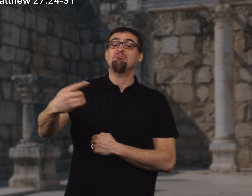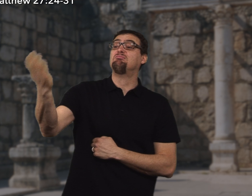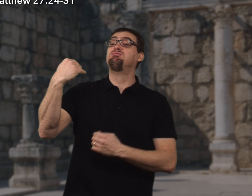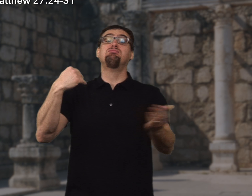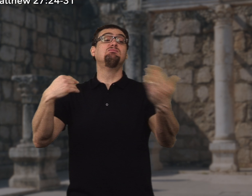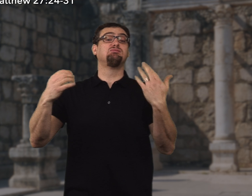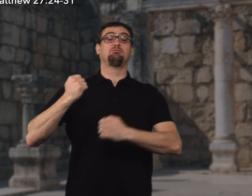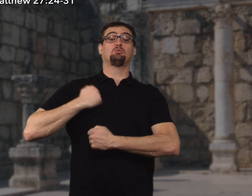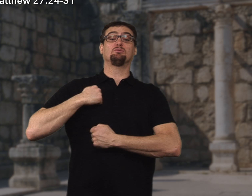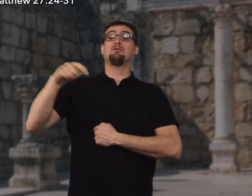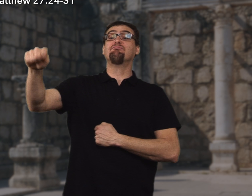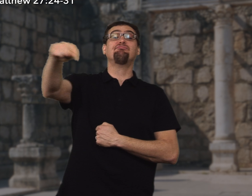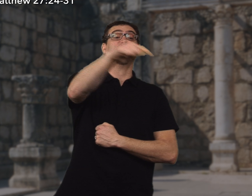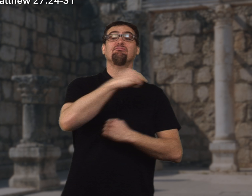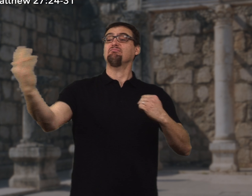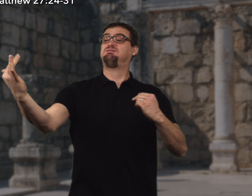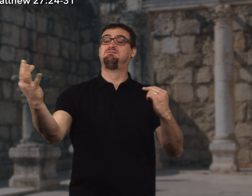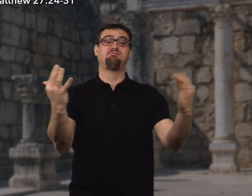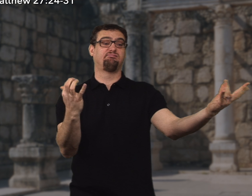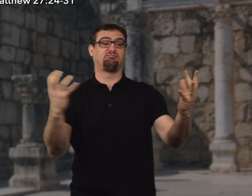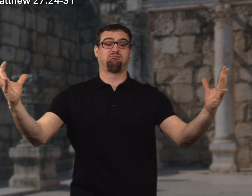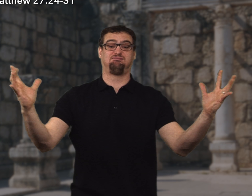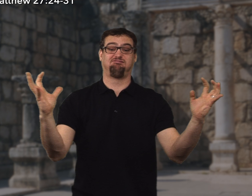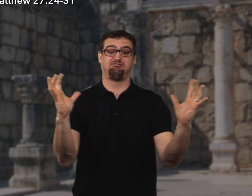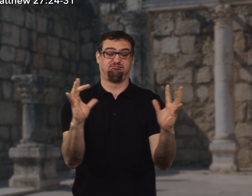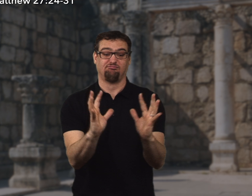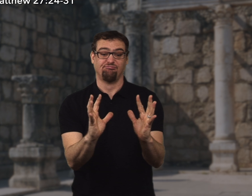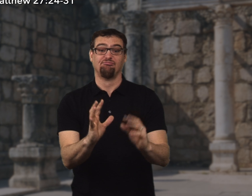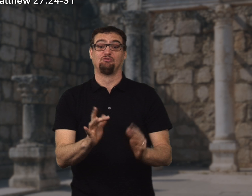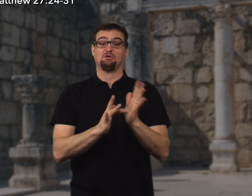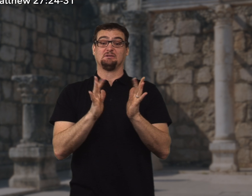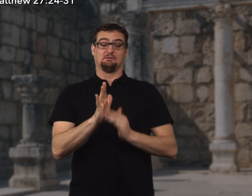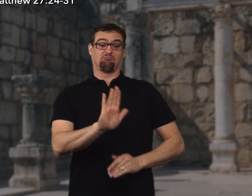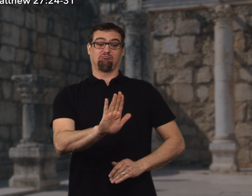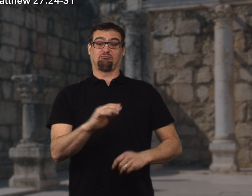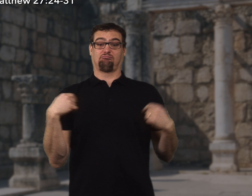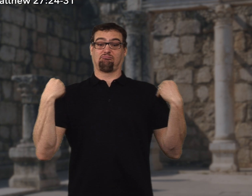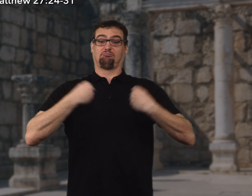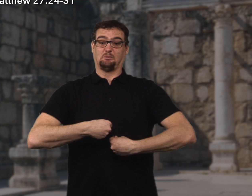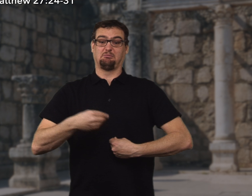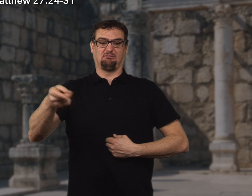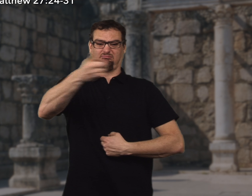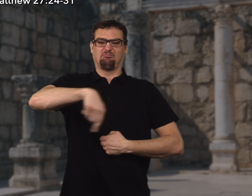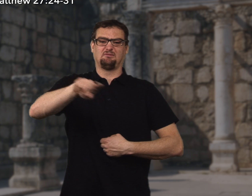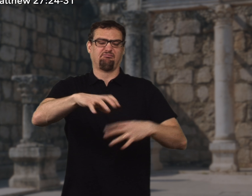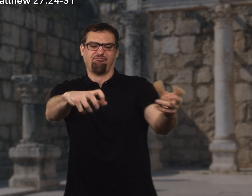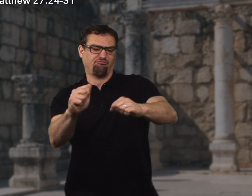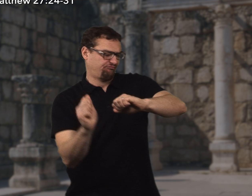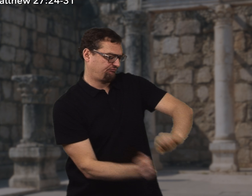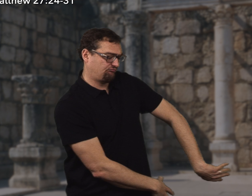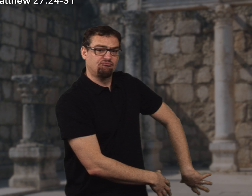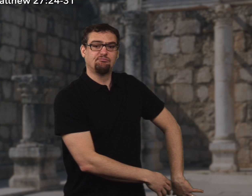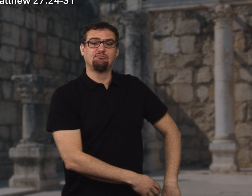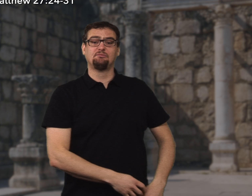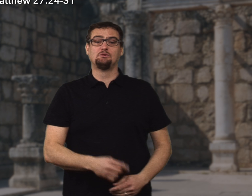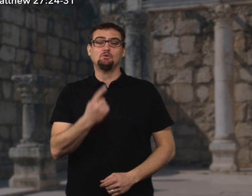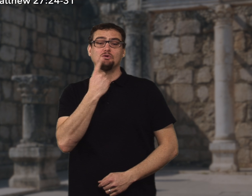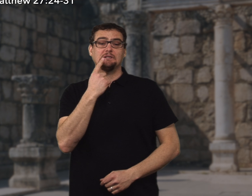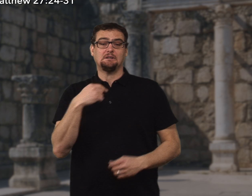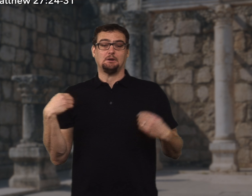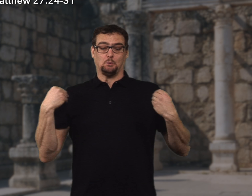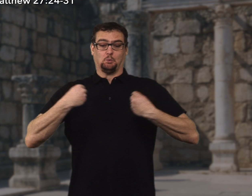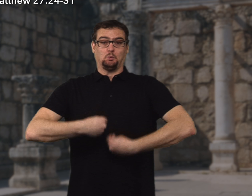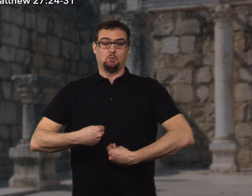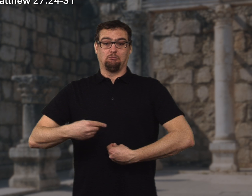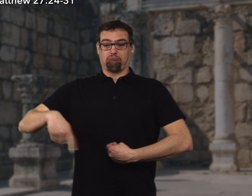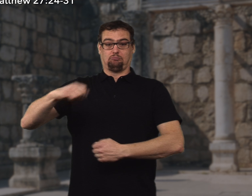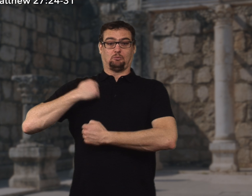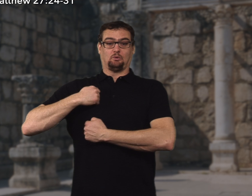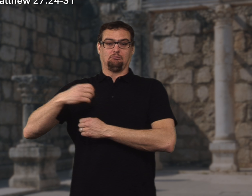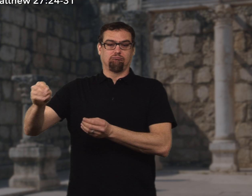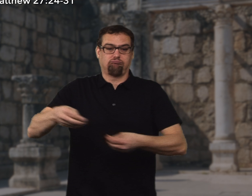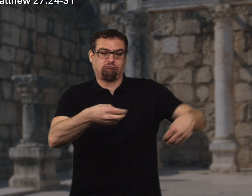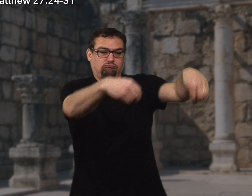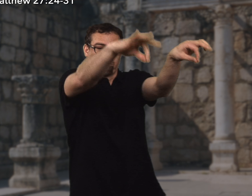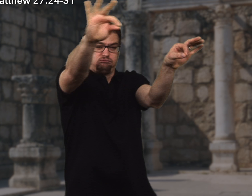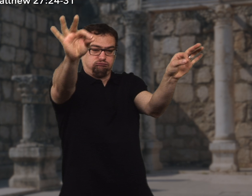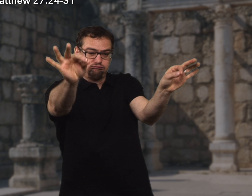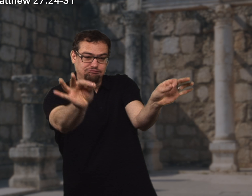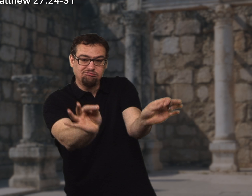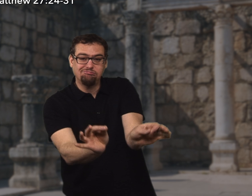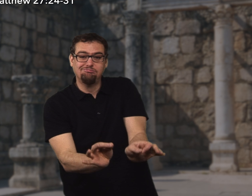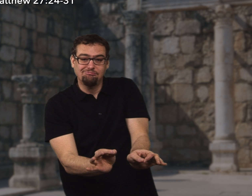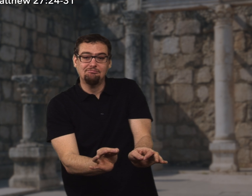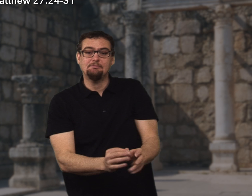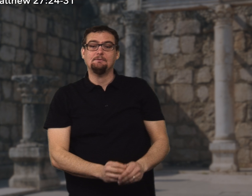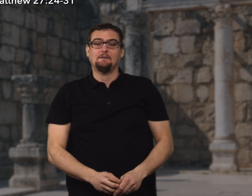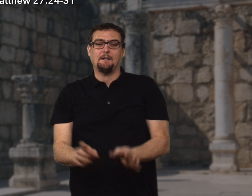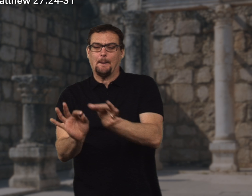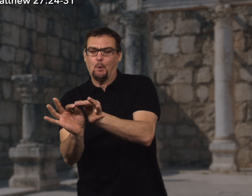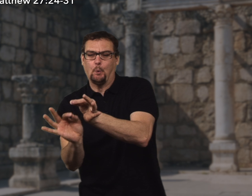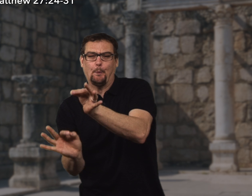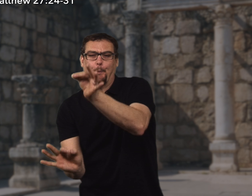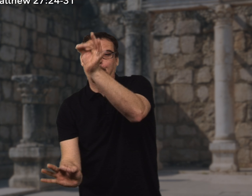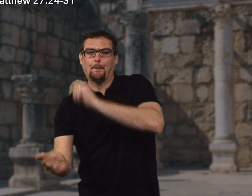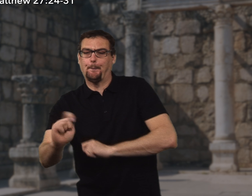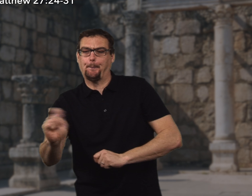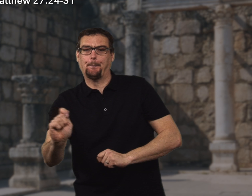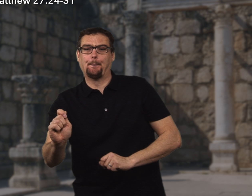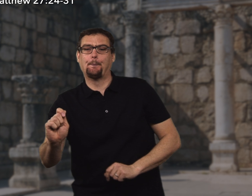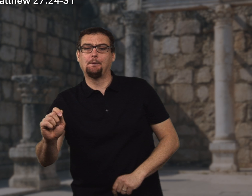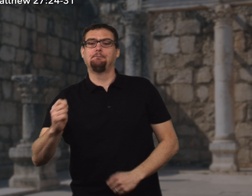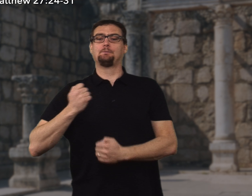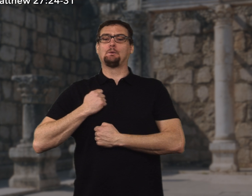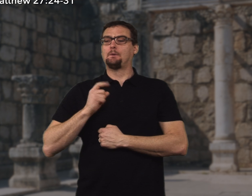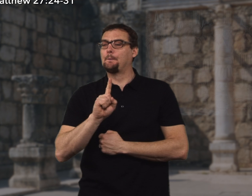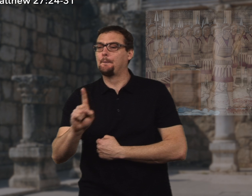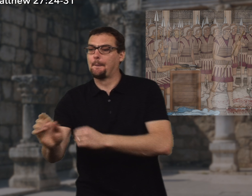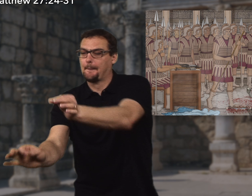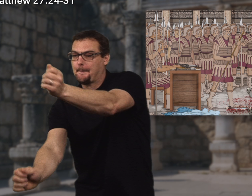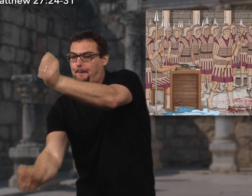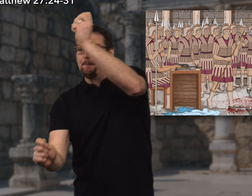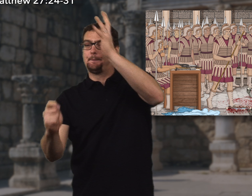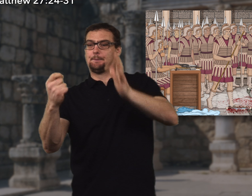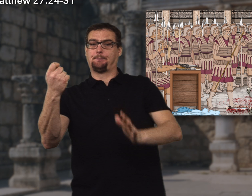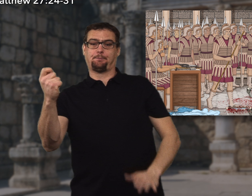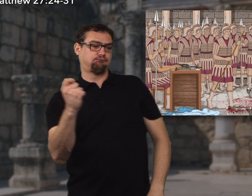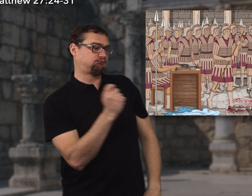But he had Jesus flogged, and handed Him over to be crucified.